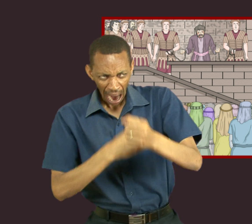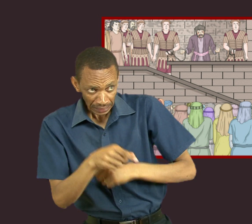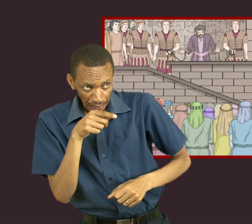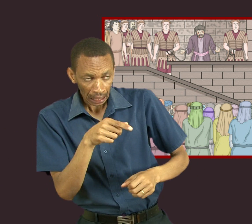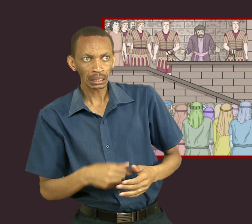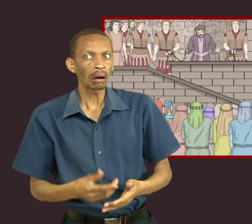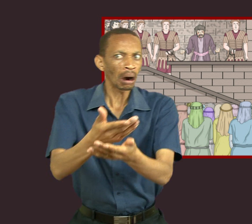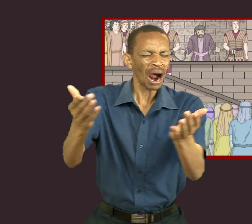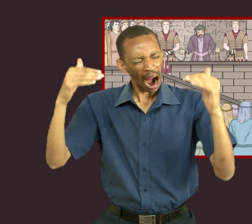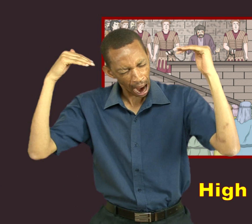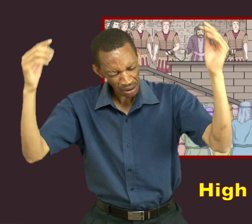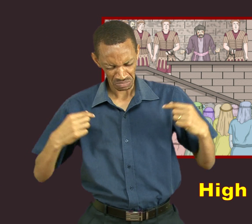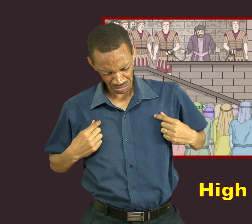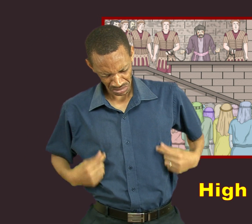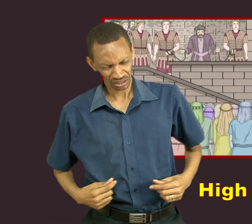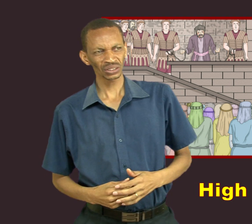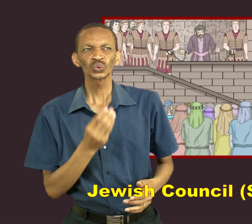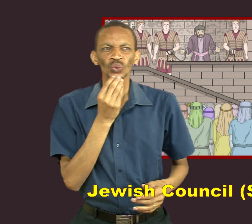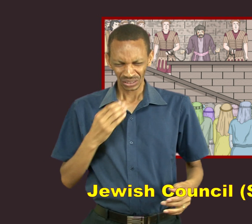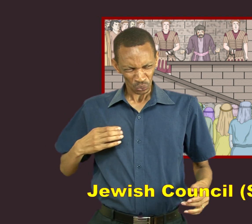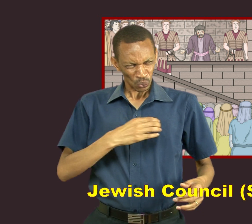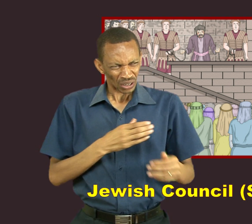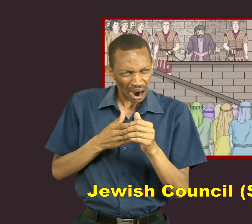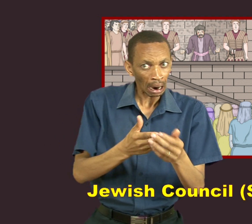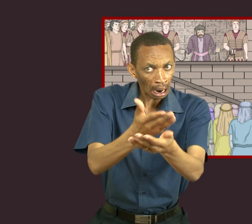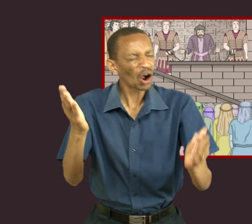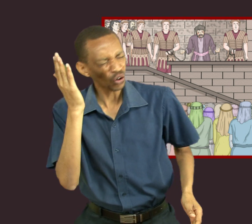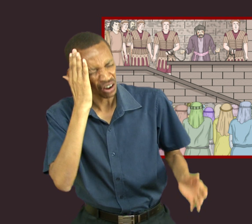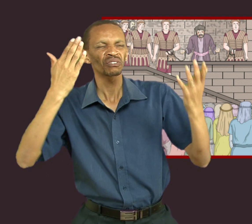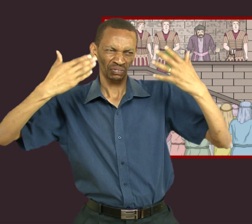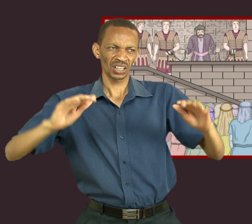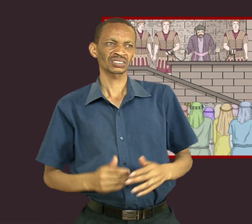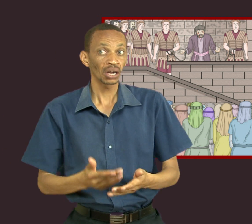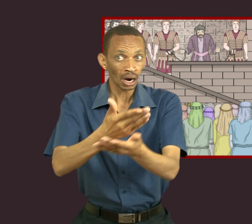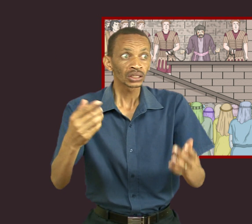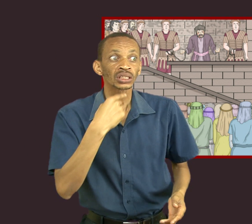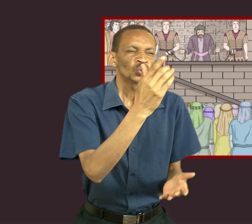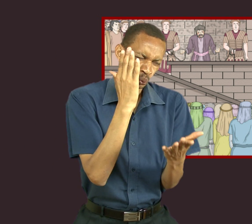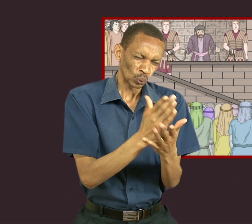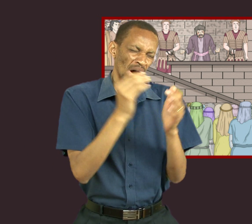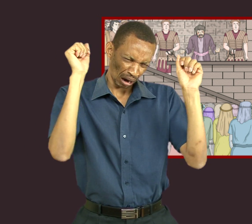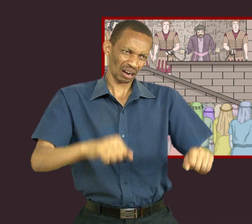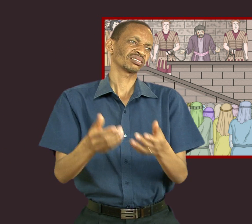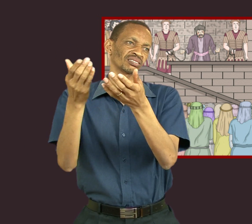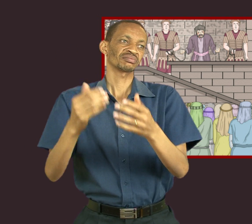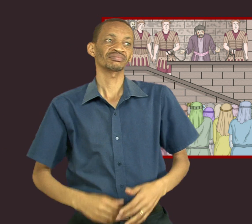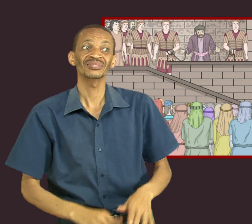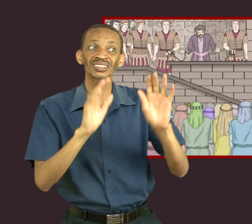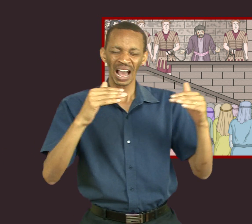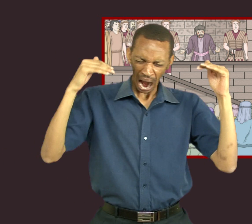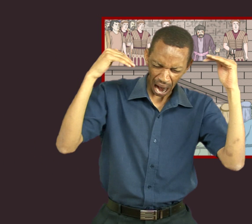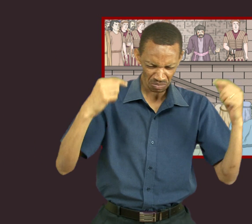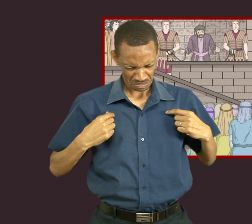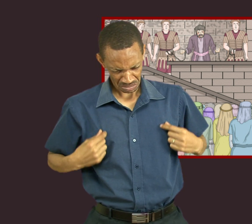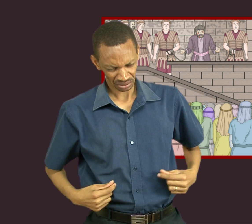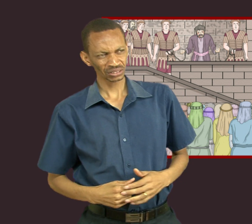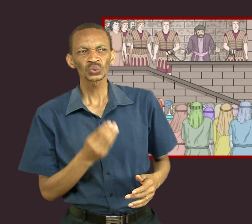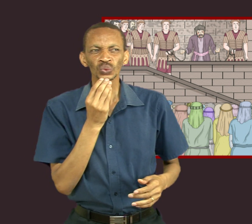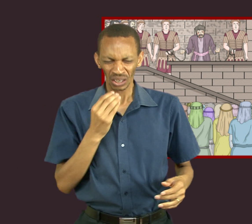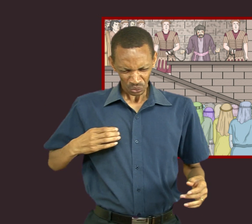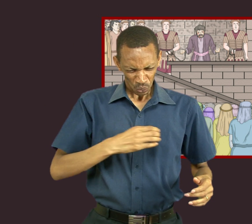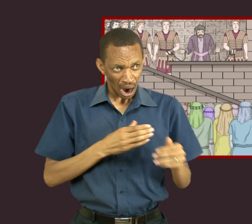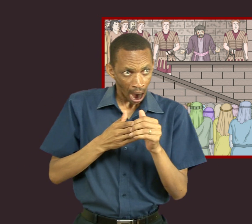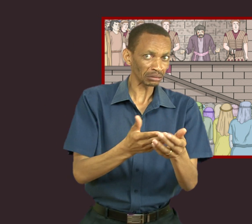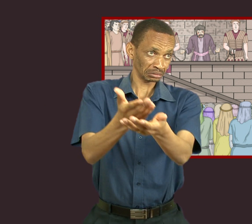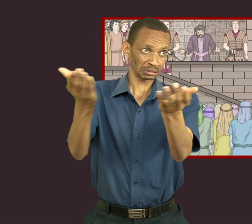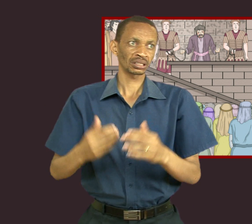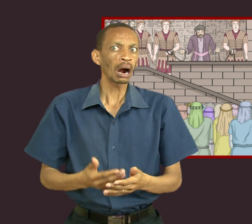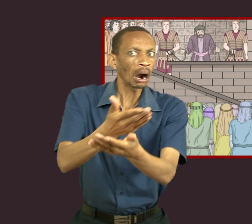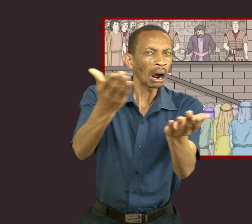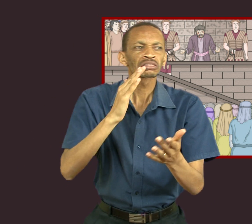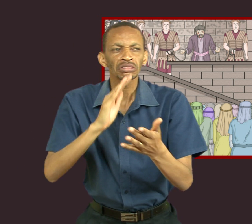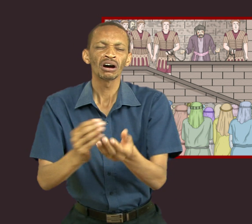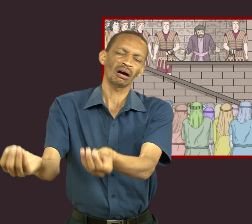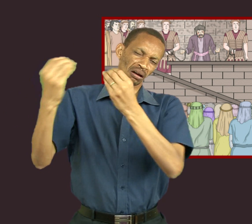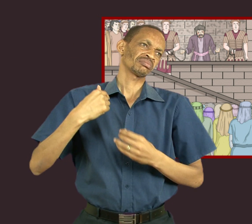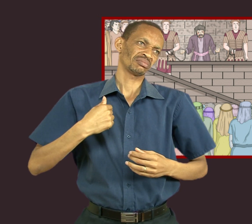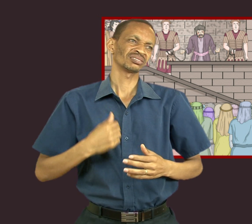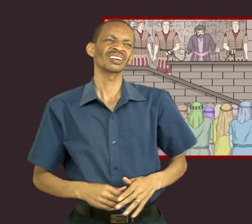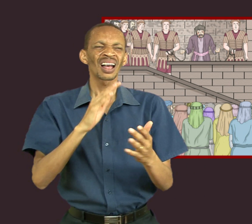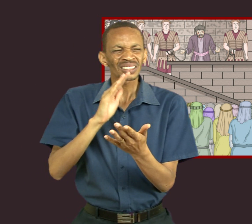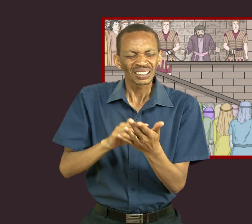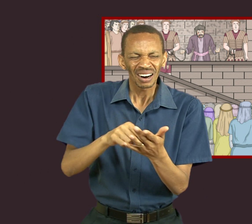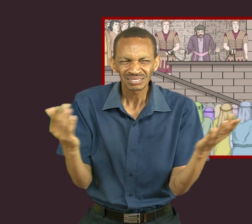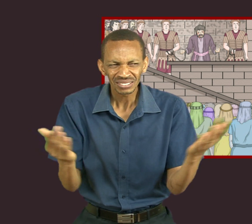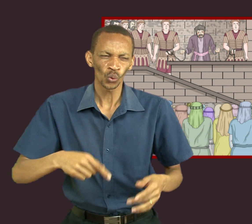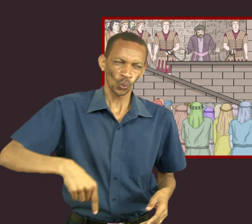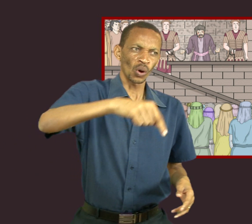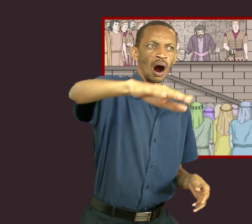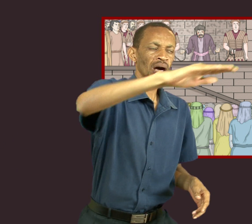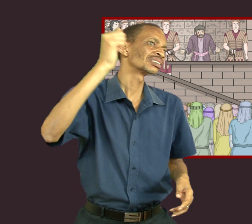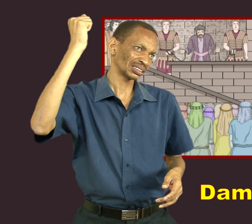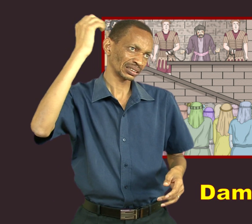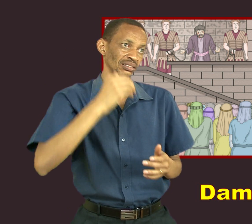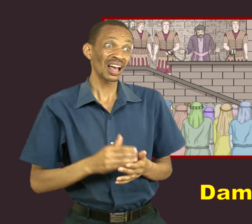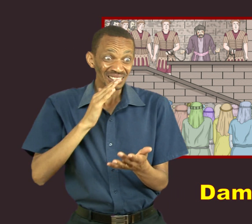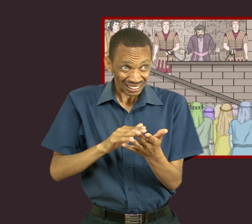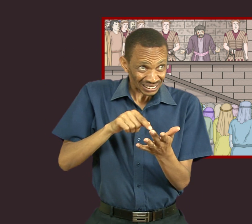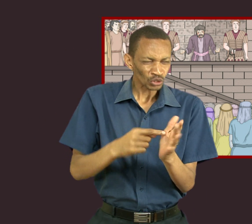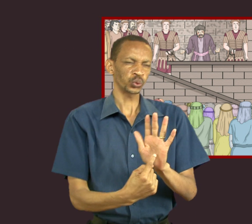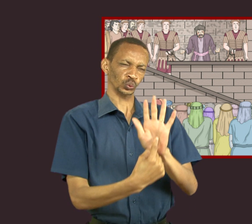I persecuted this Way even to the death, detaining both men and women and throwing them into prison, as the high priest and the whole Council can testify about me.